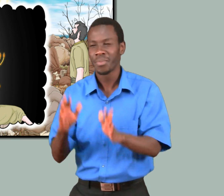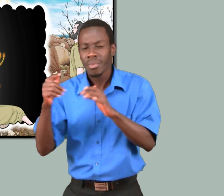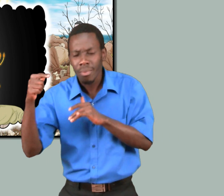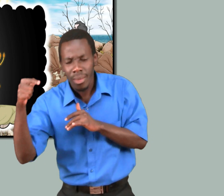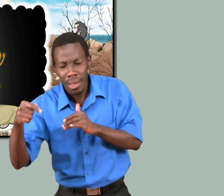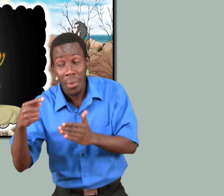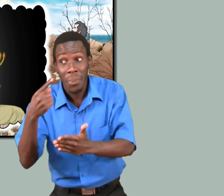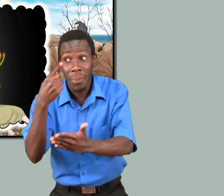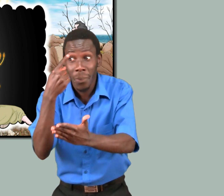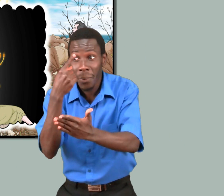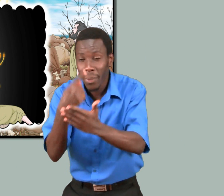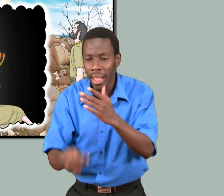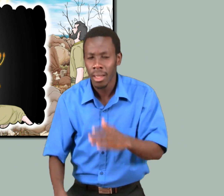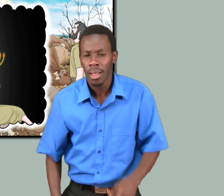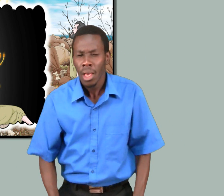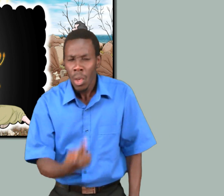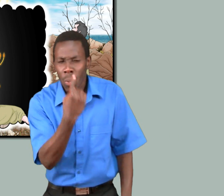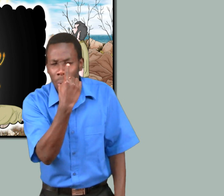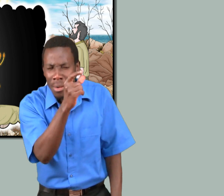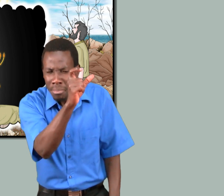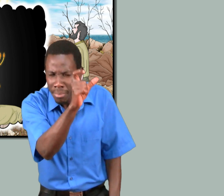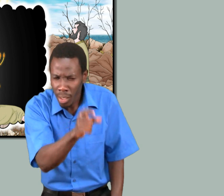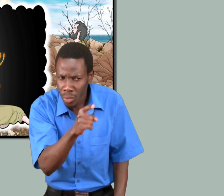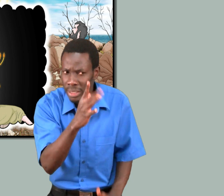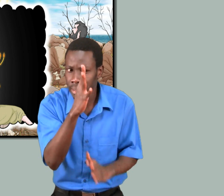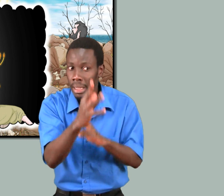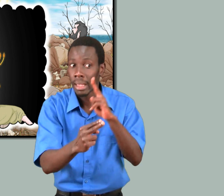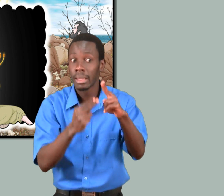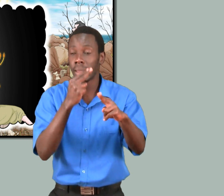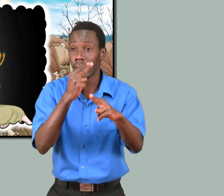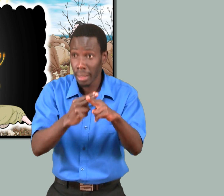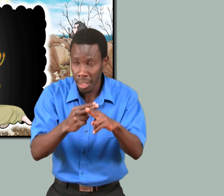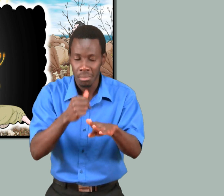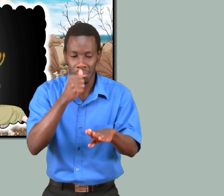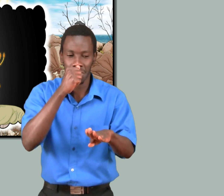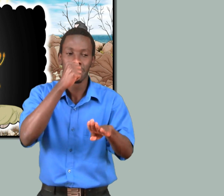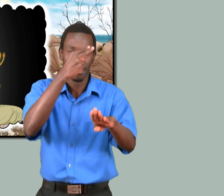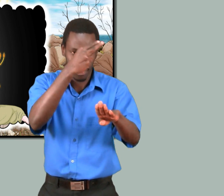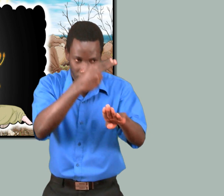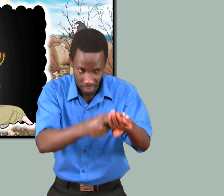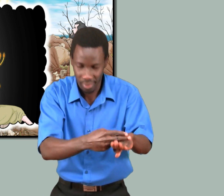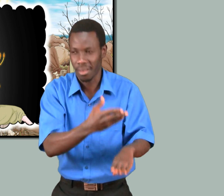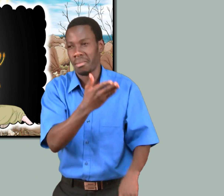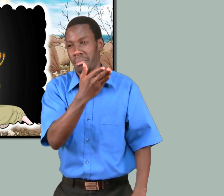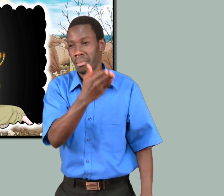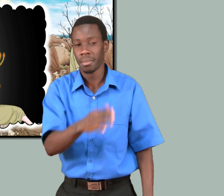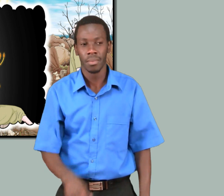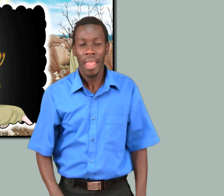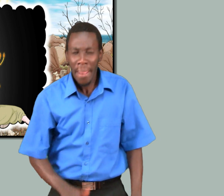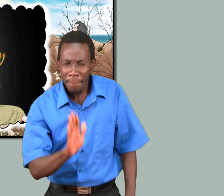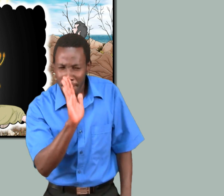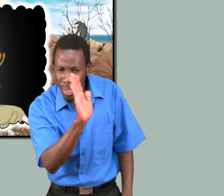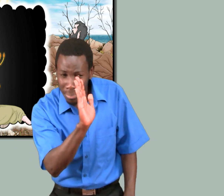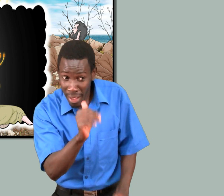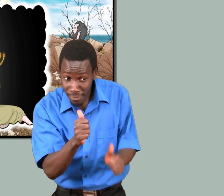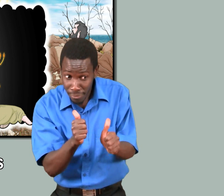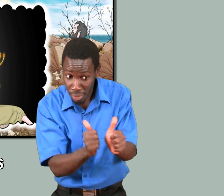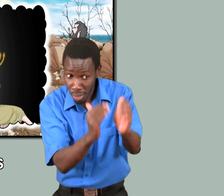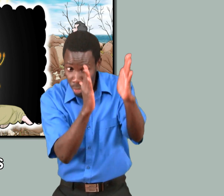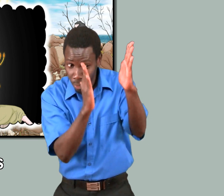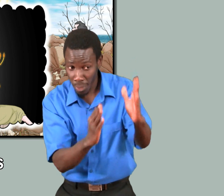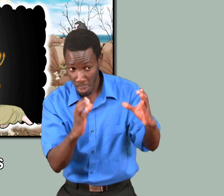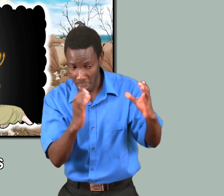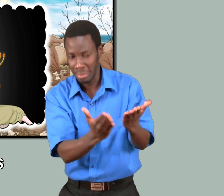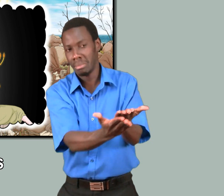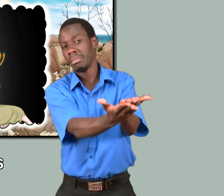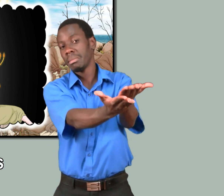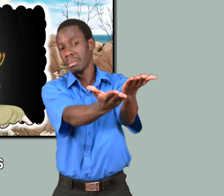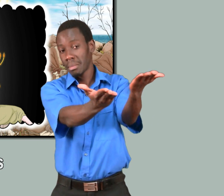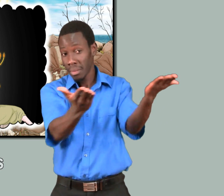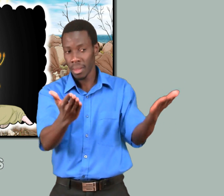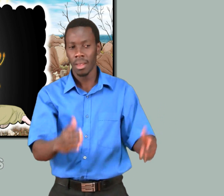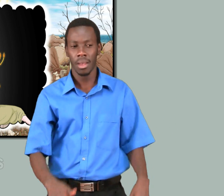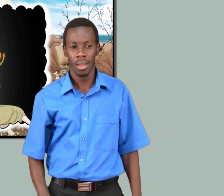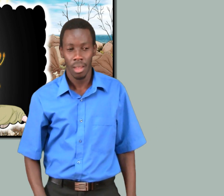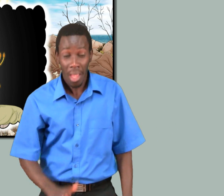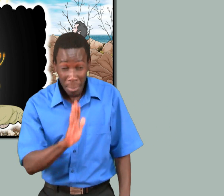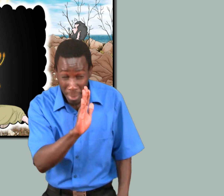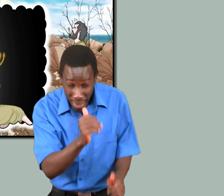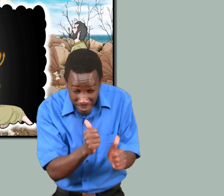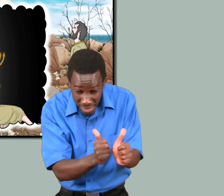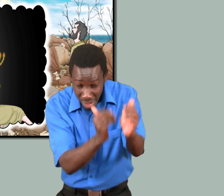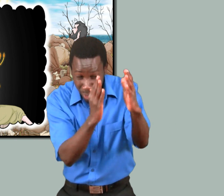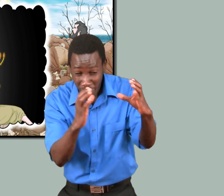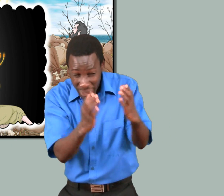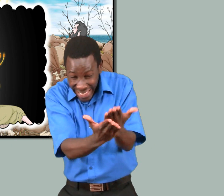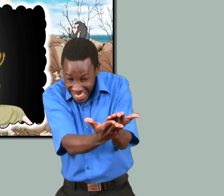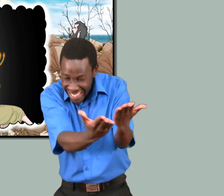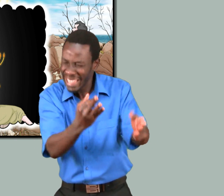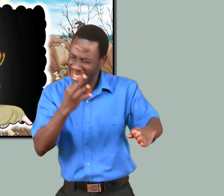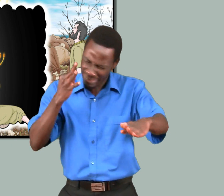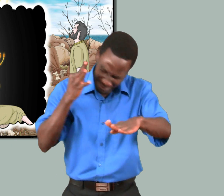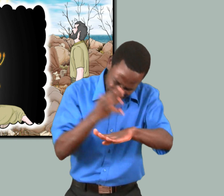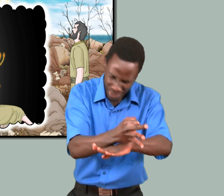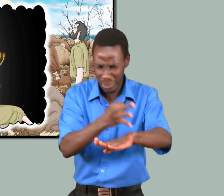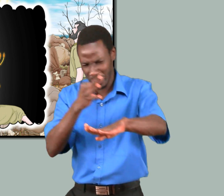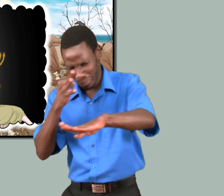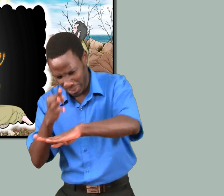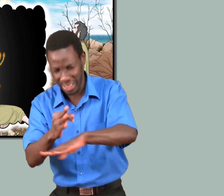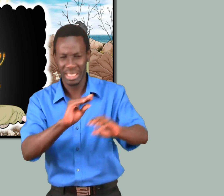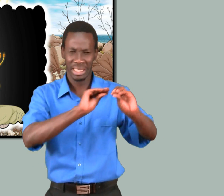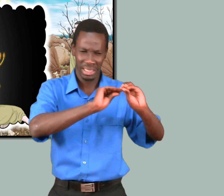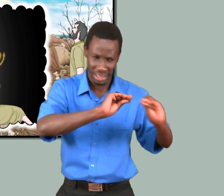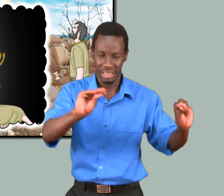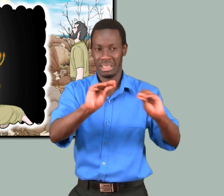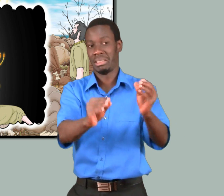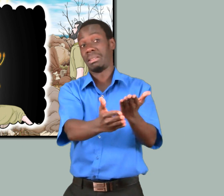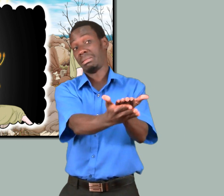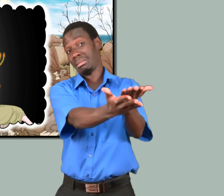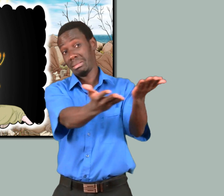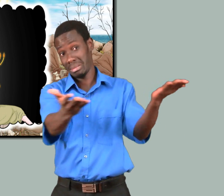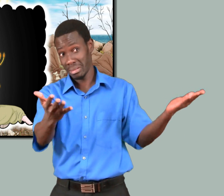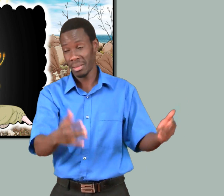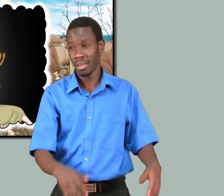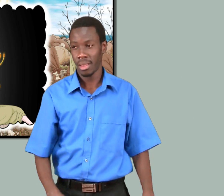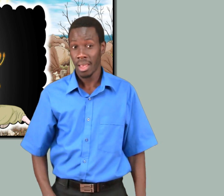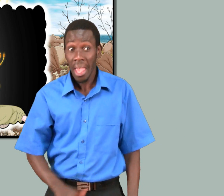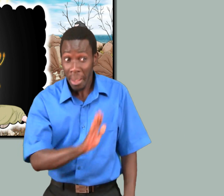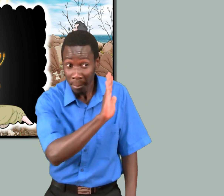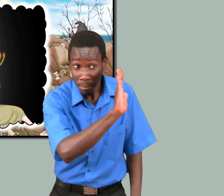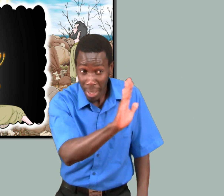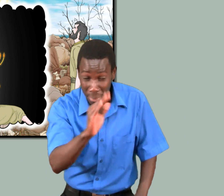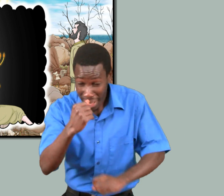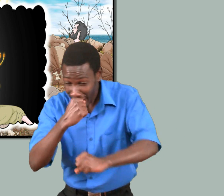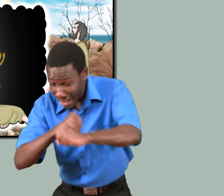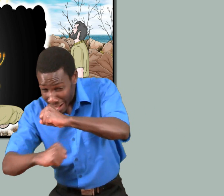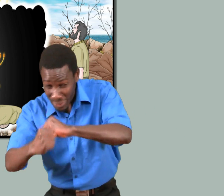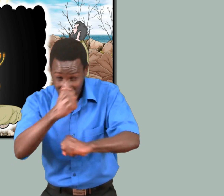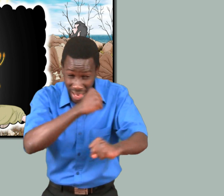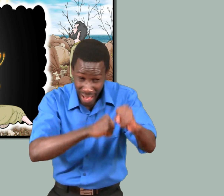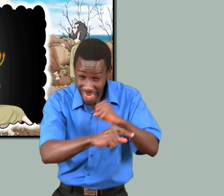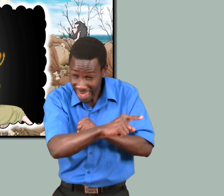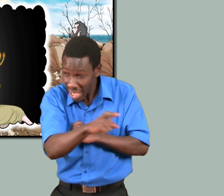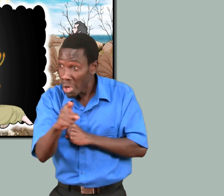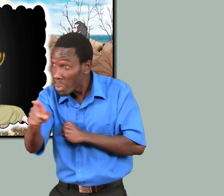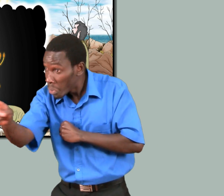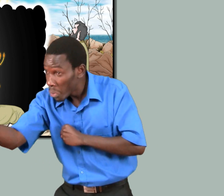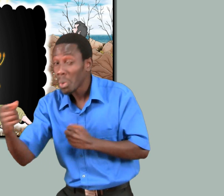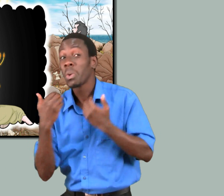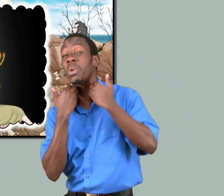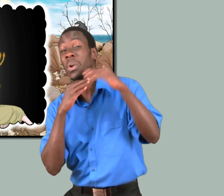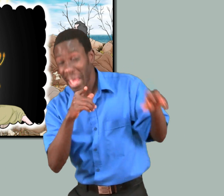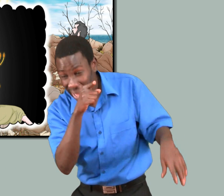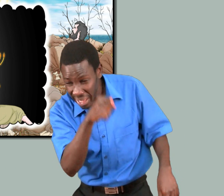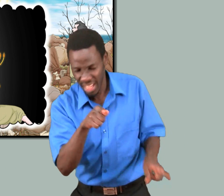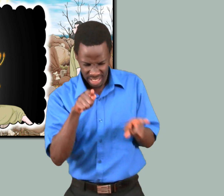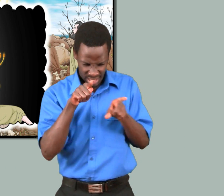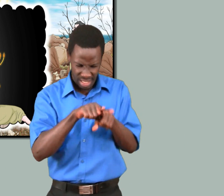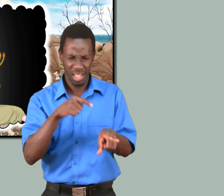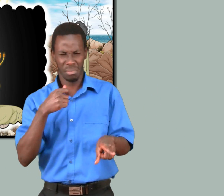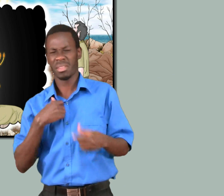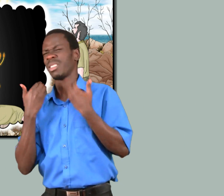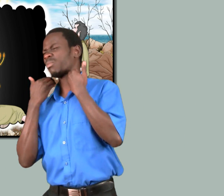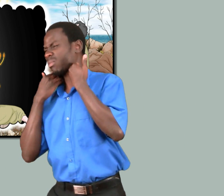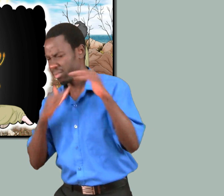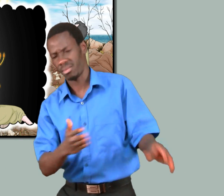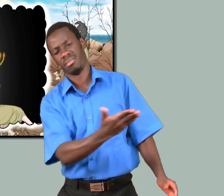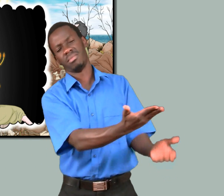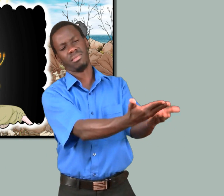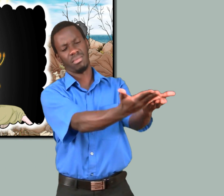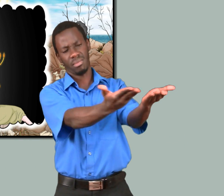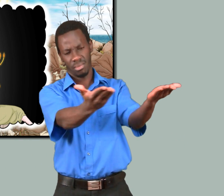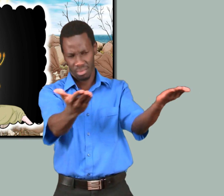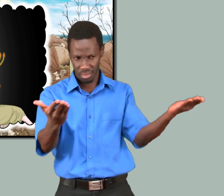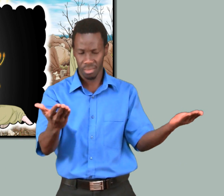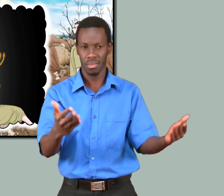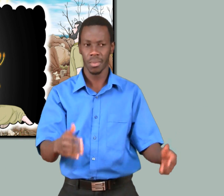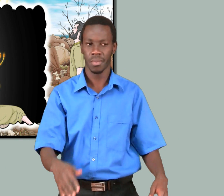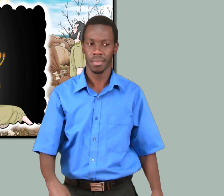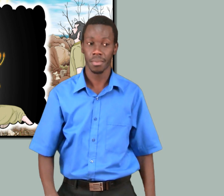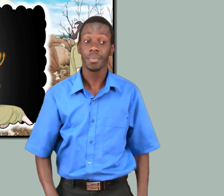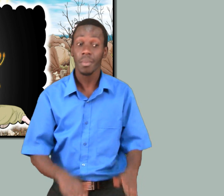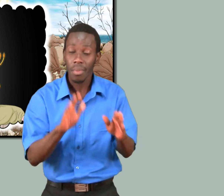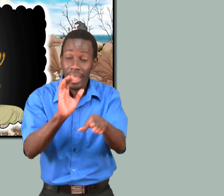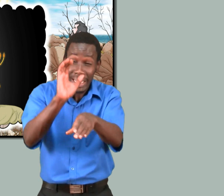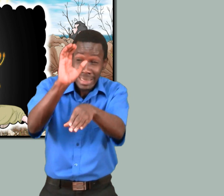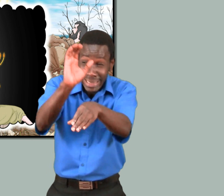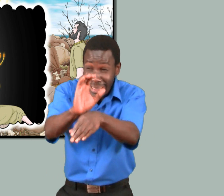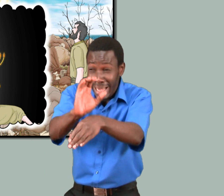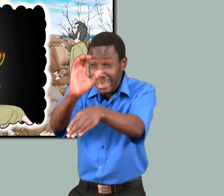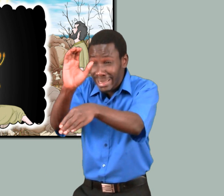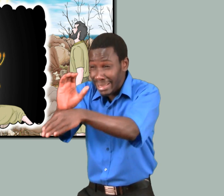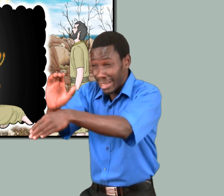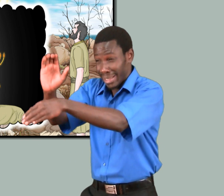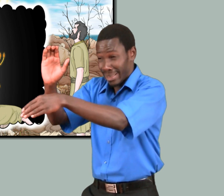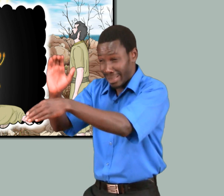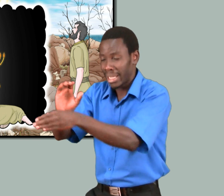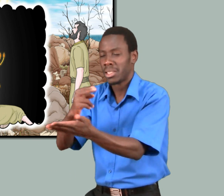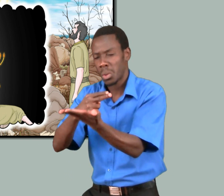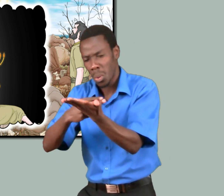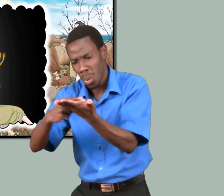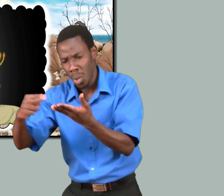But you have this to your credit: You hate the works of the Nicolaitans, which I also hate.